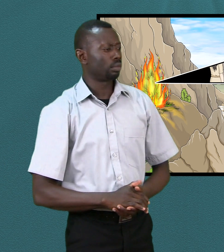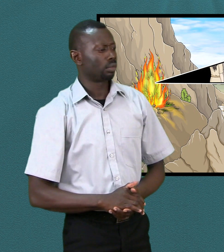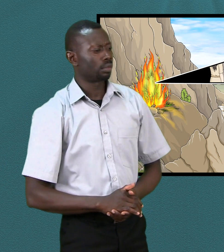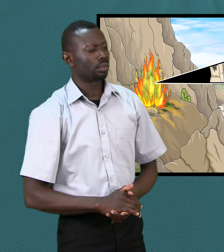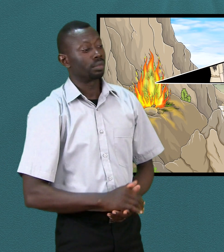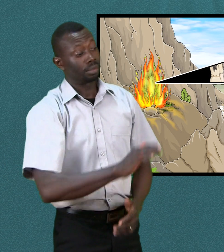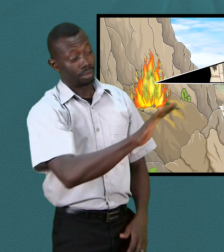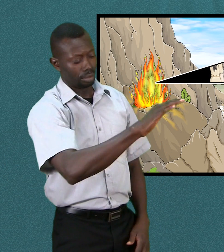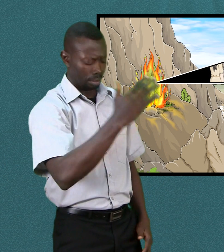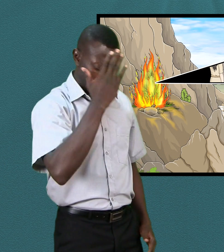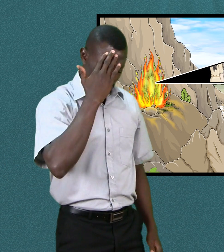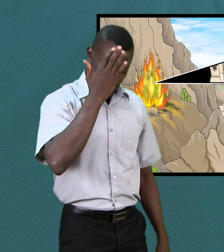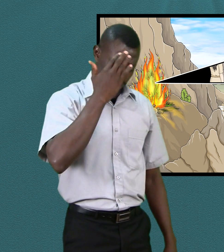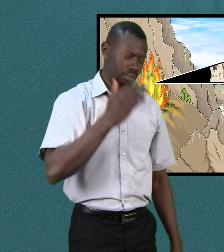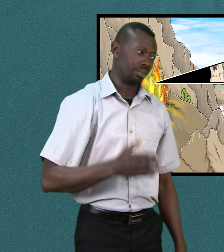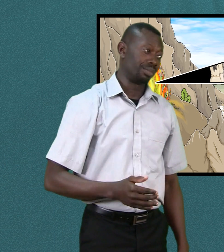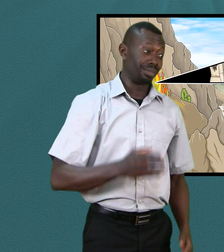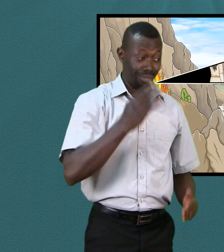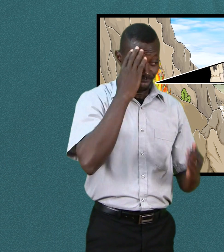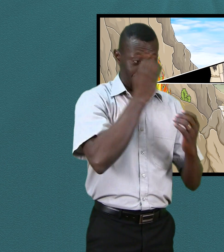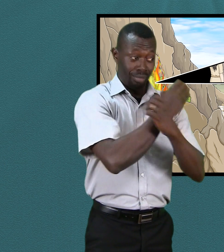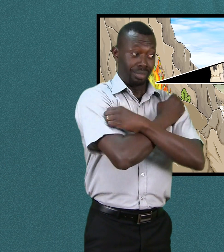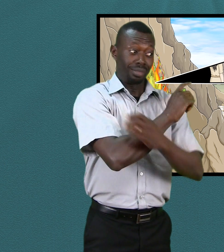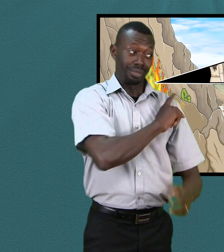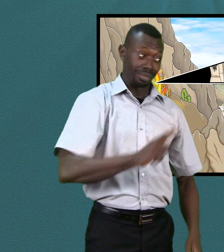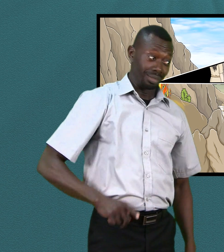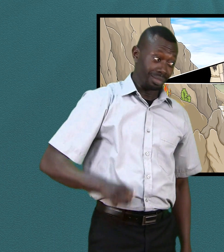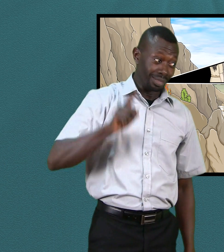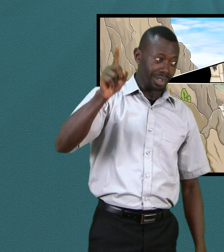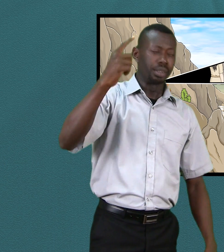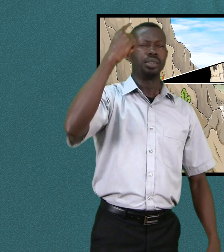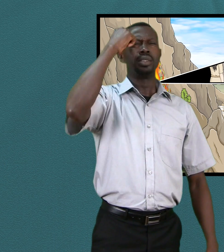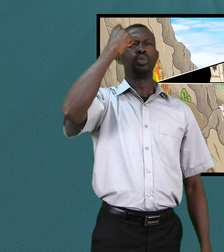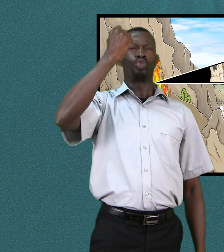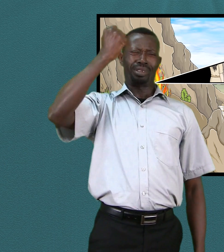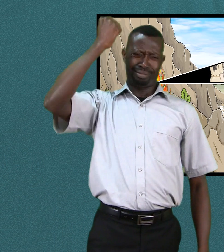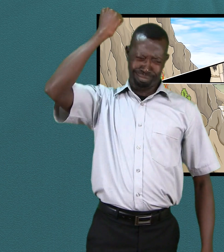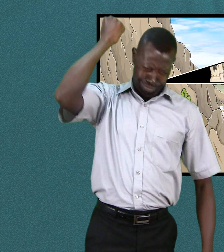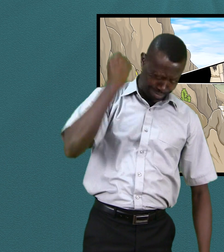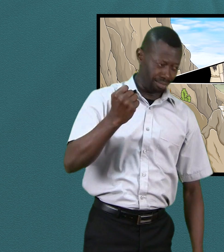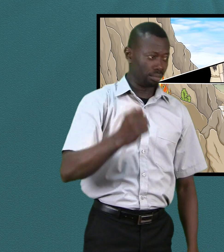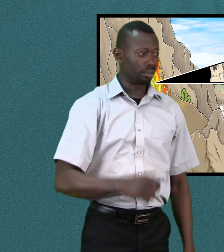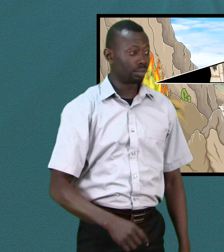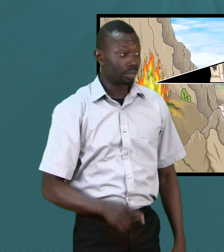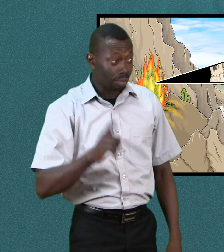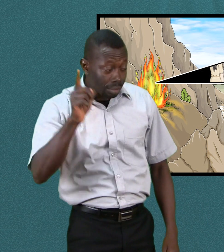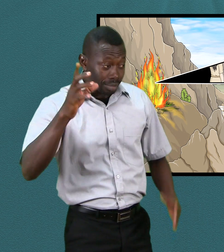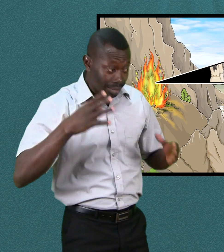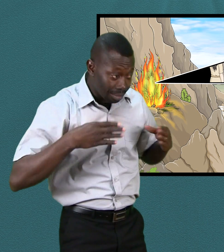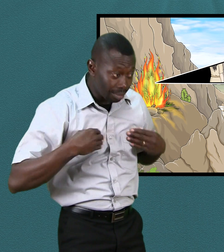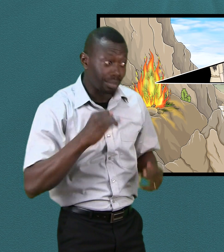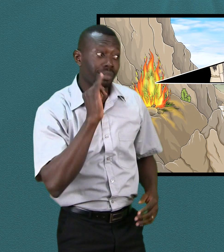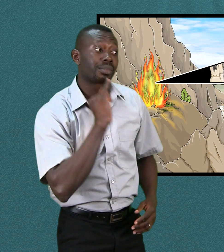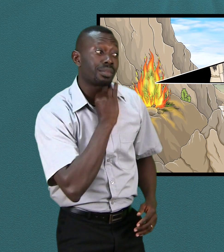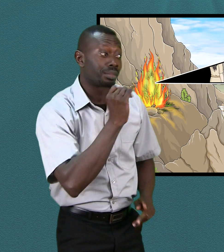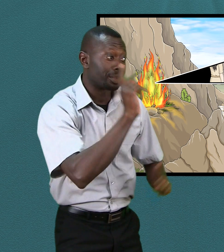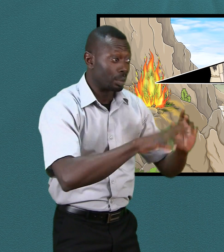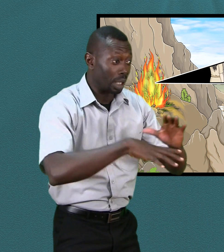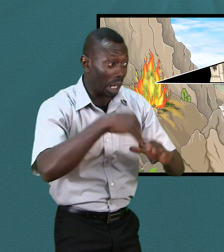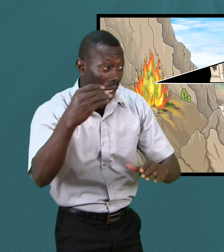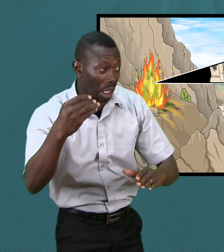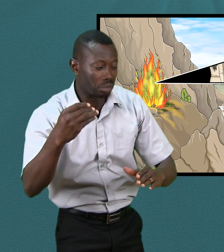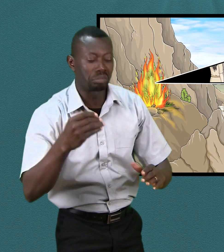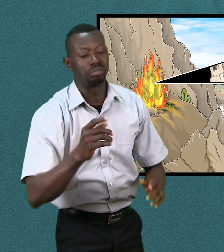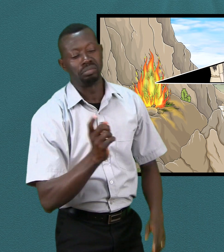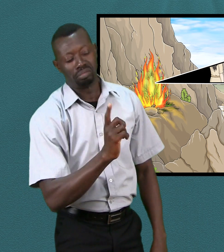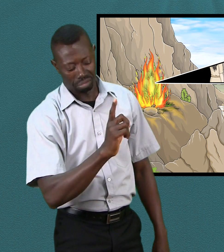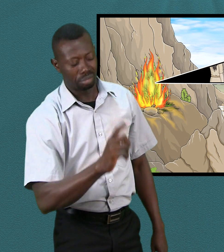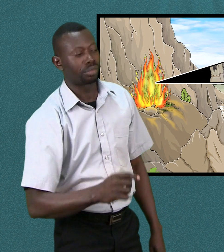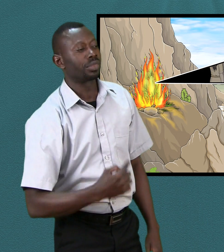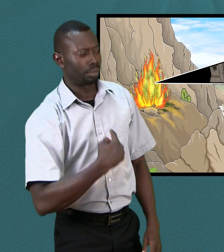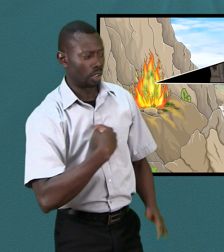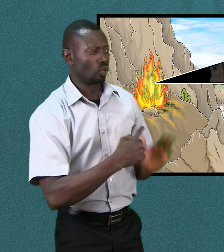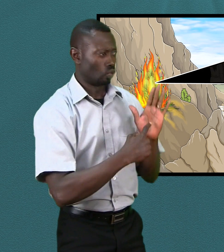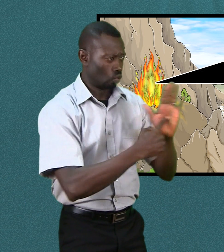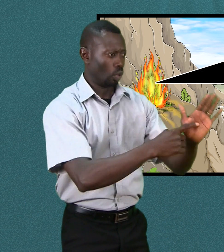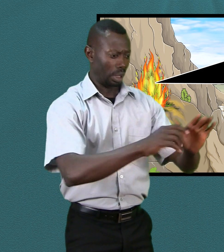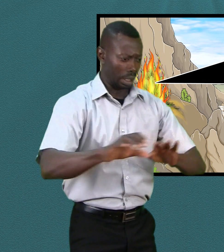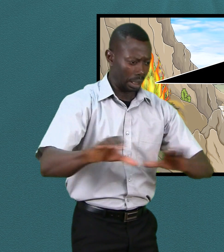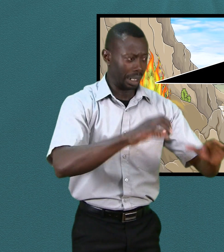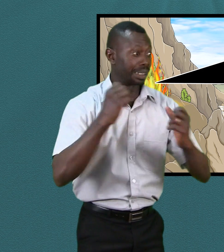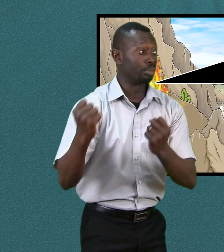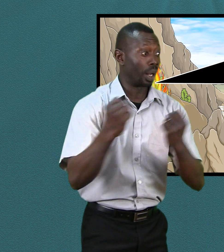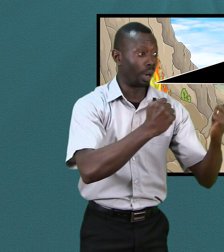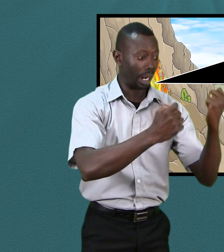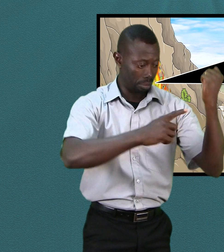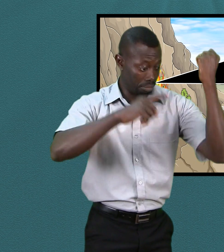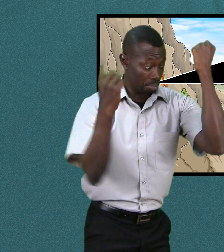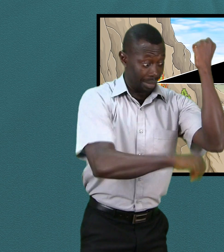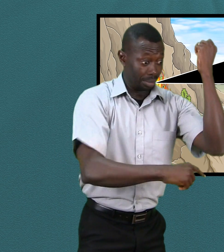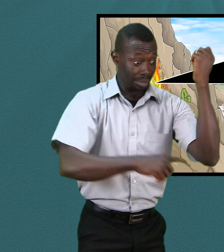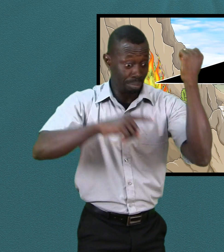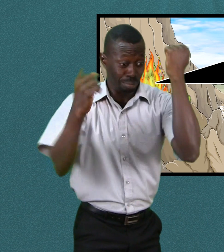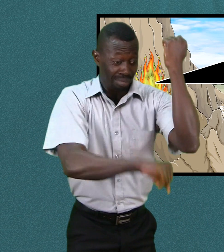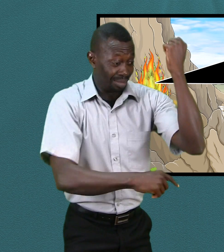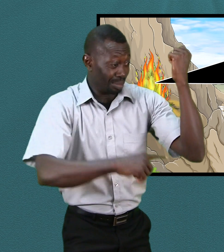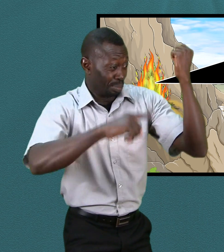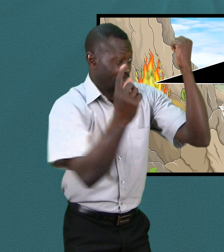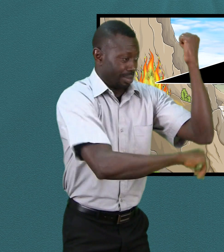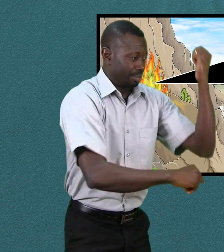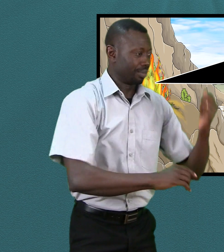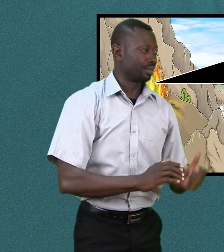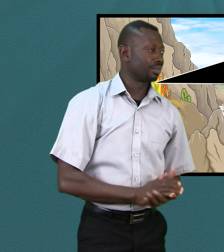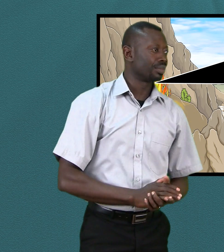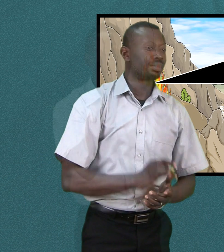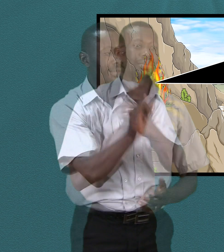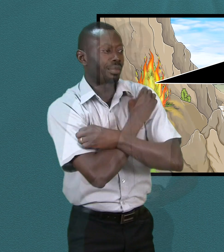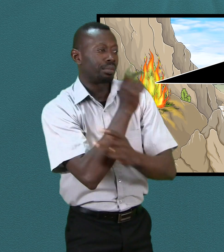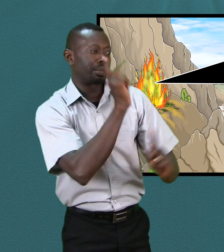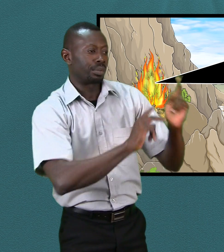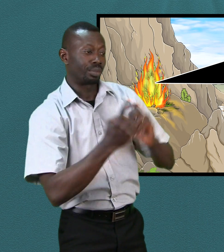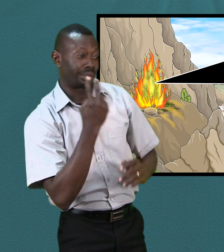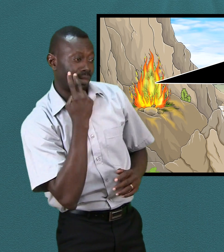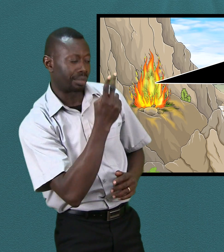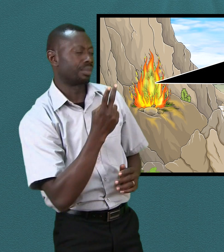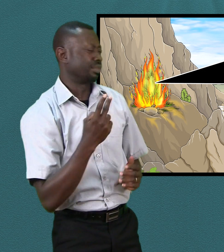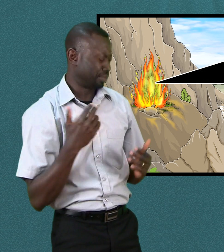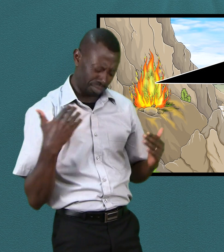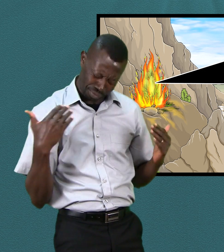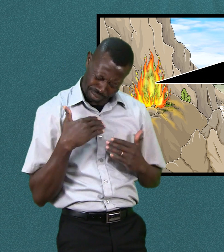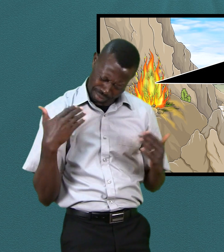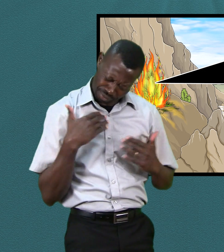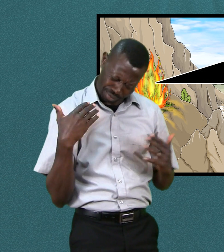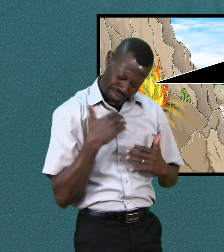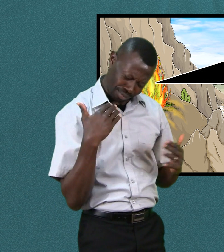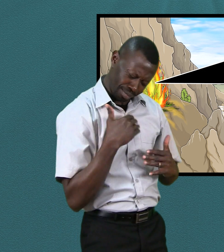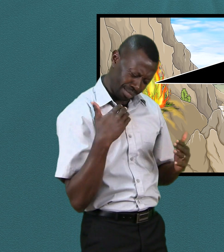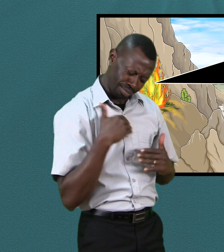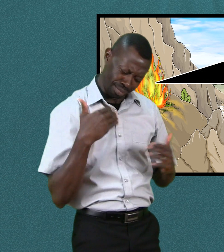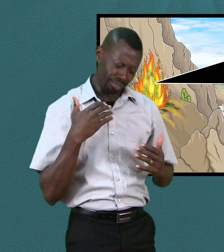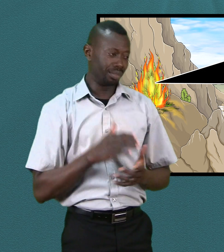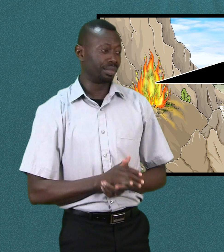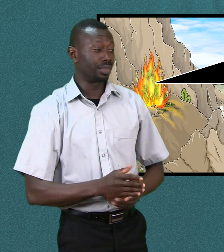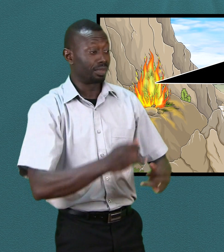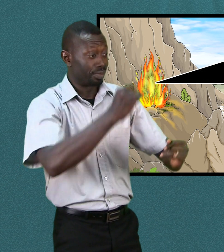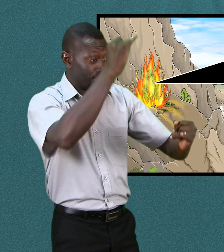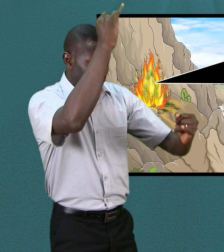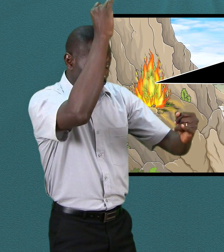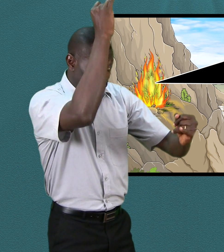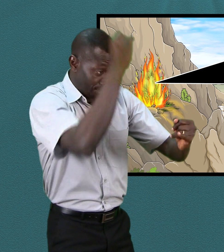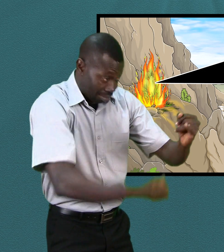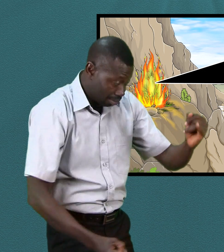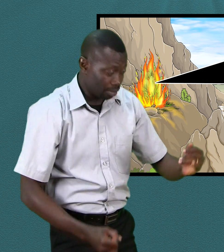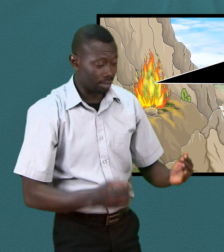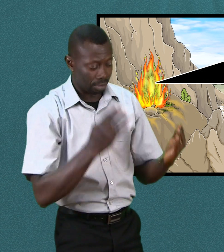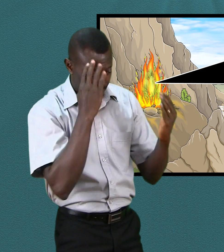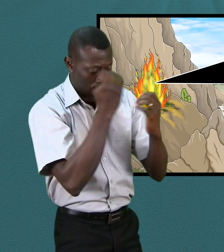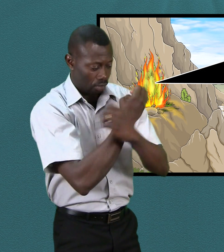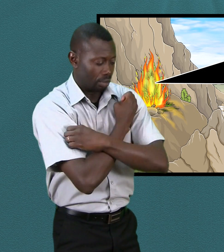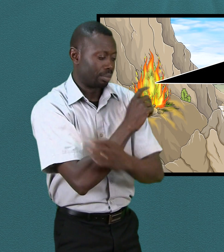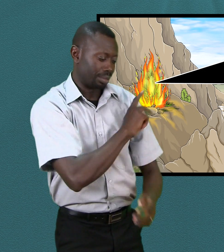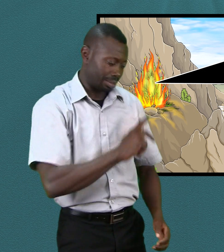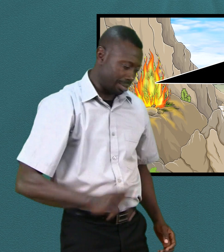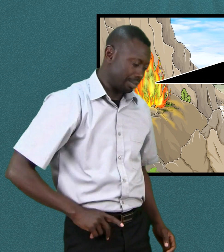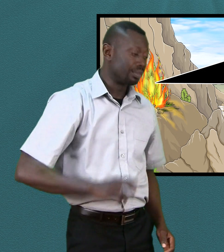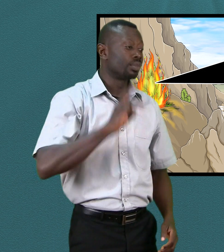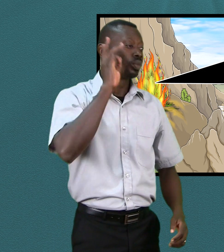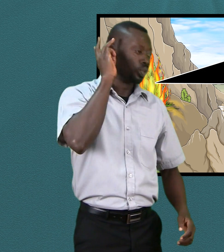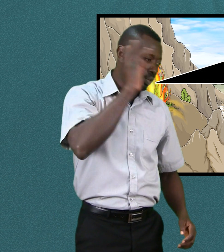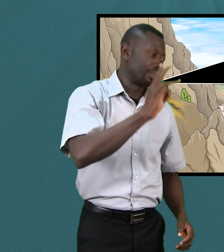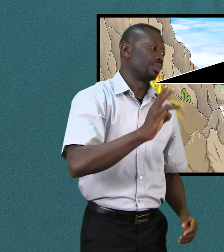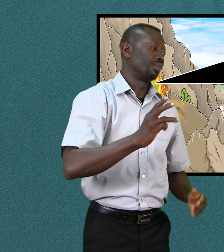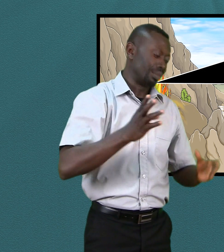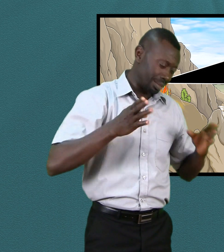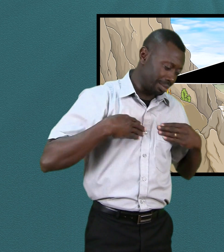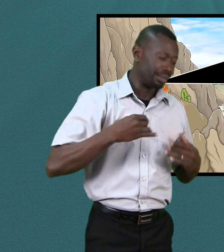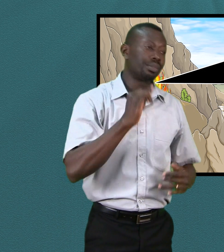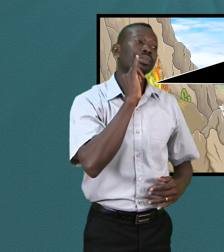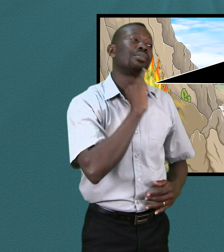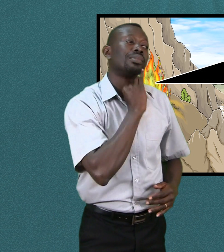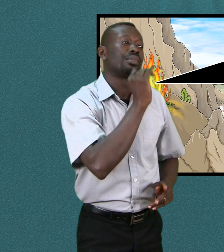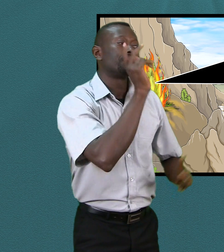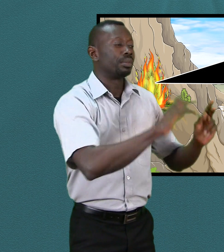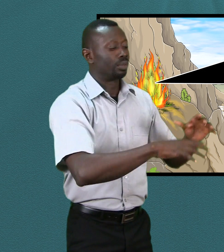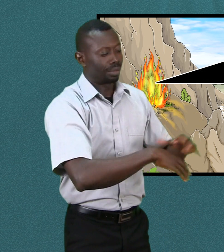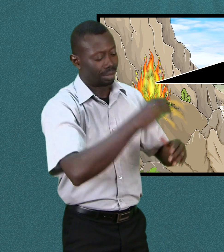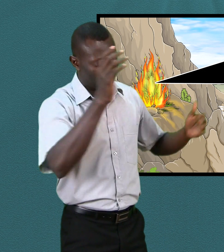But I know that the king of Egypt will not allow you to go unless a mighty hand compels him. So I will stretch out My hand and strike the Egyptians with all the wonders I will perform among them.